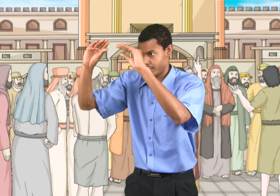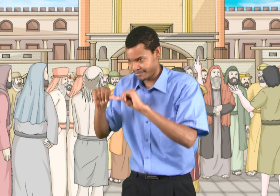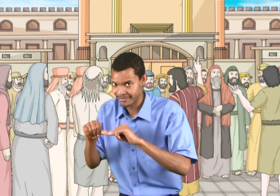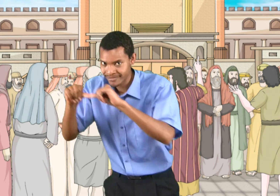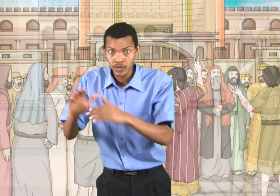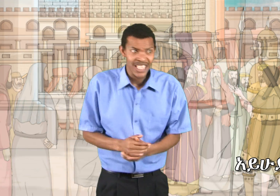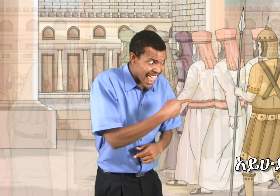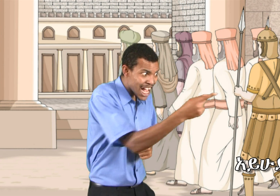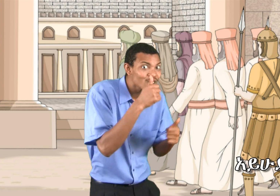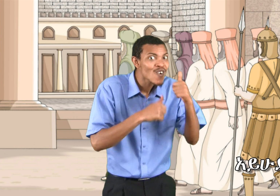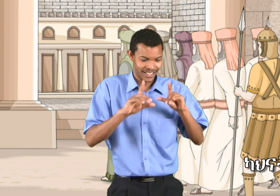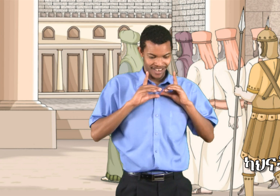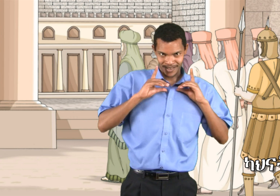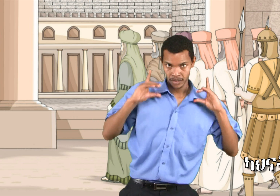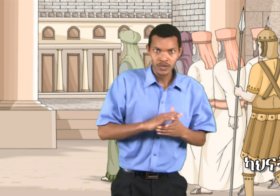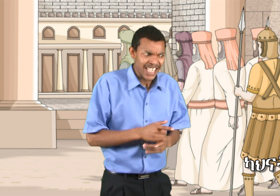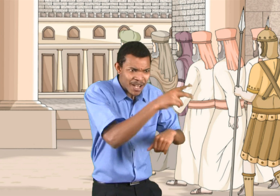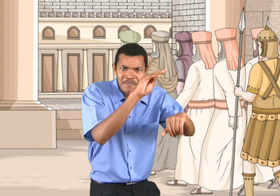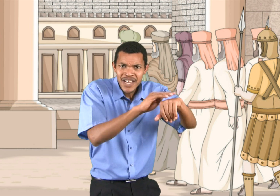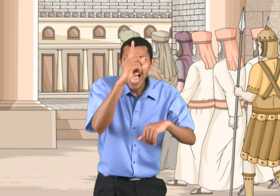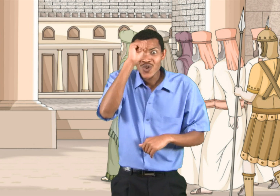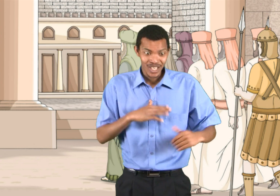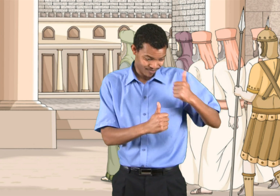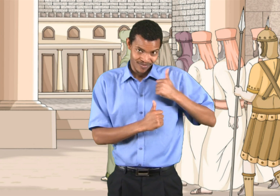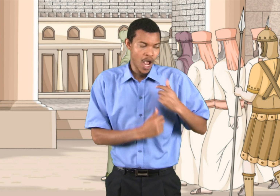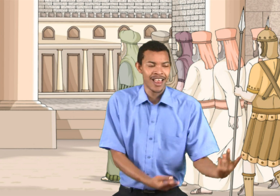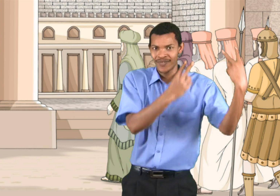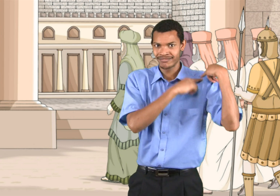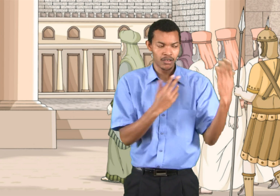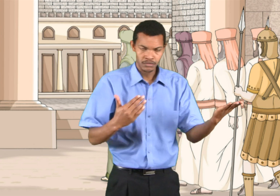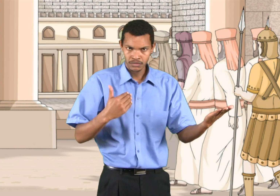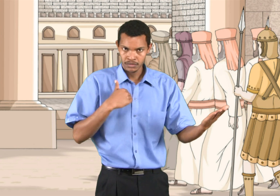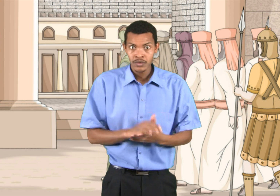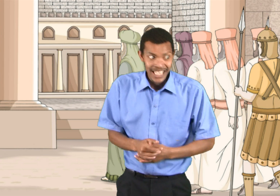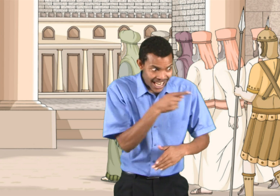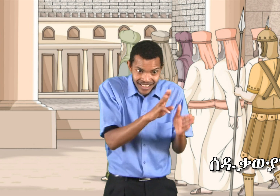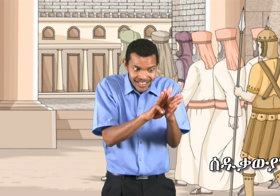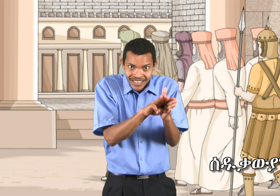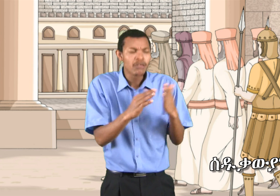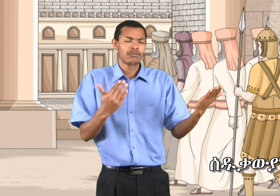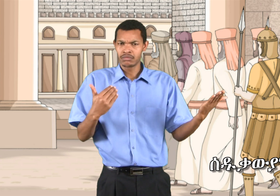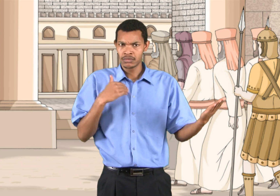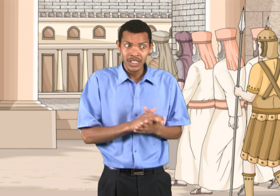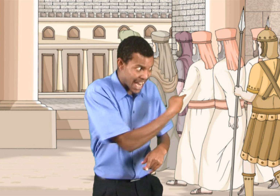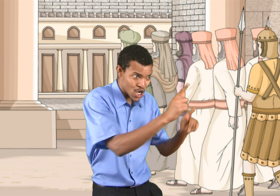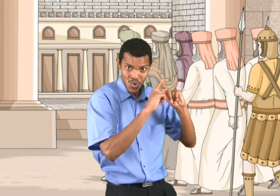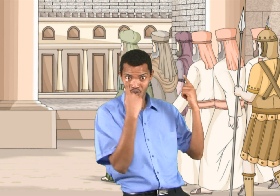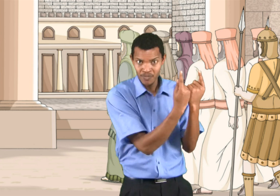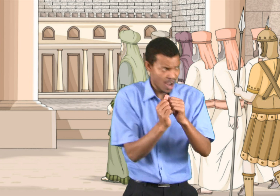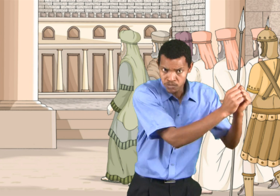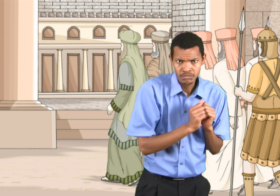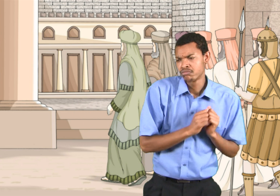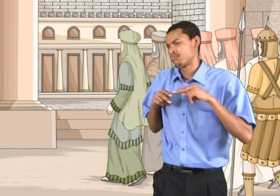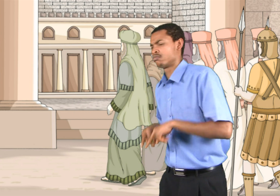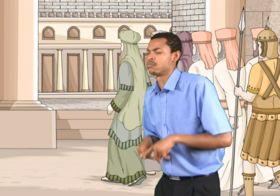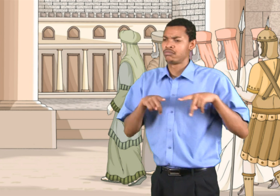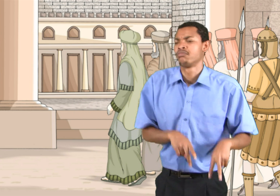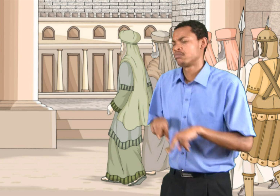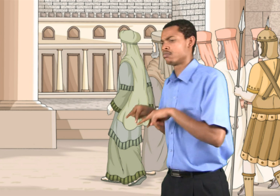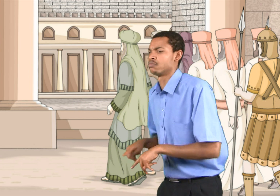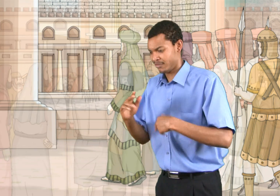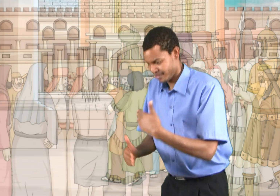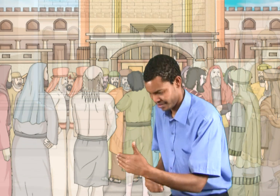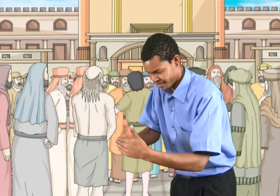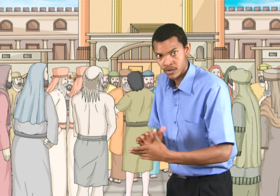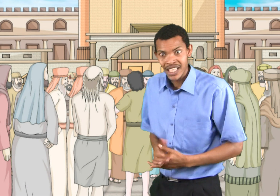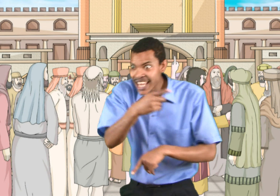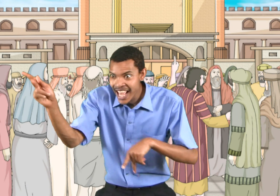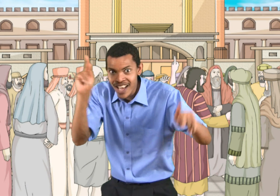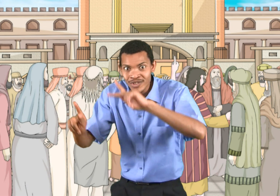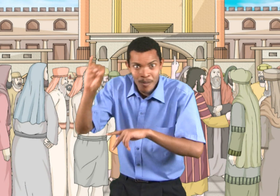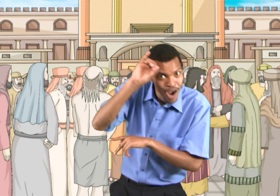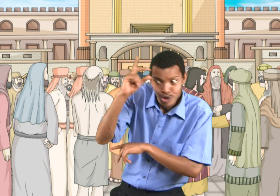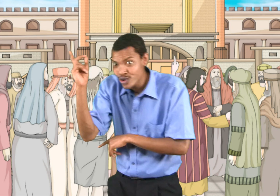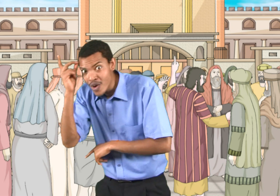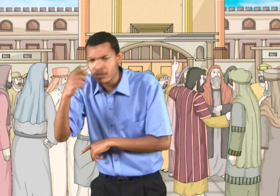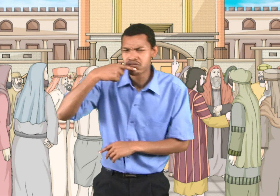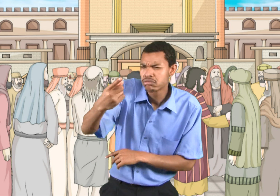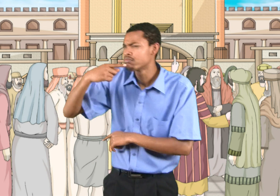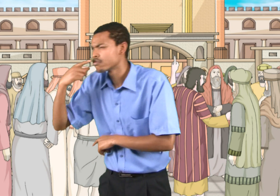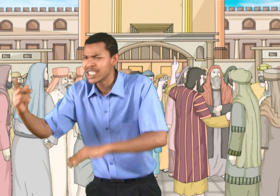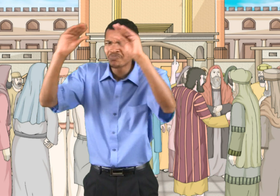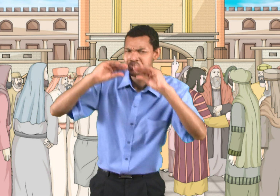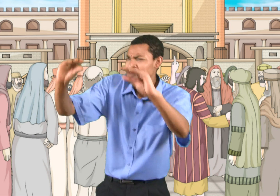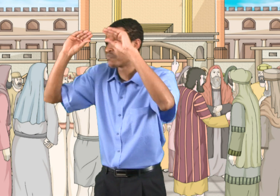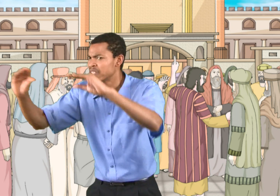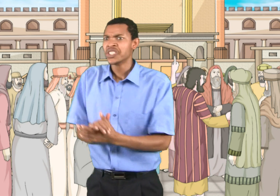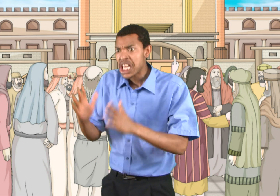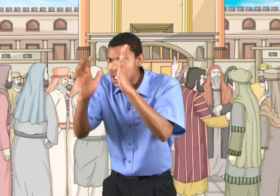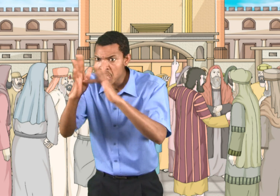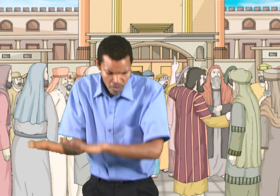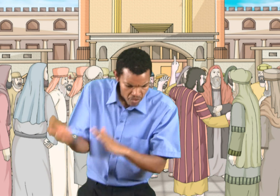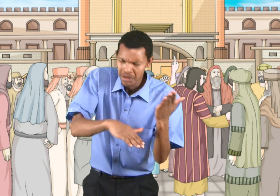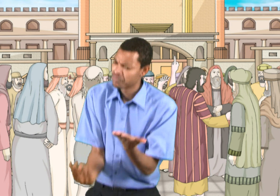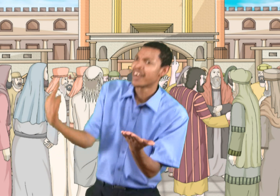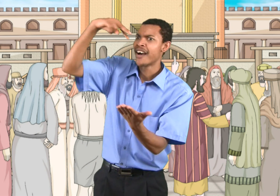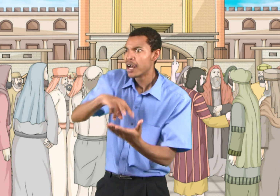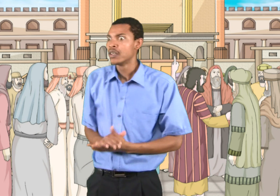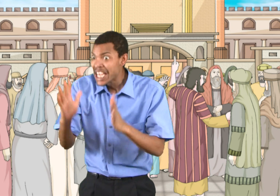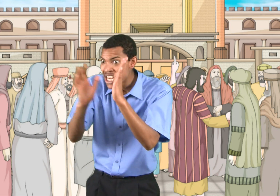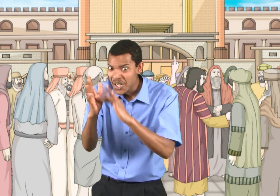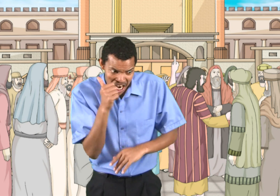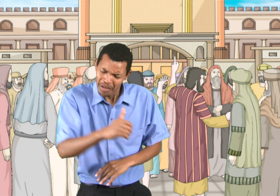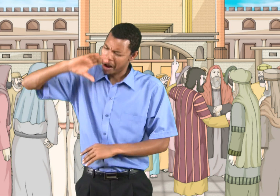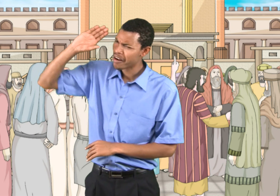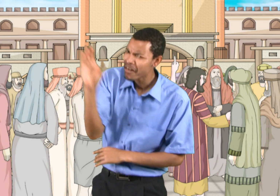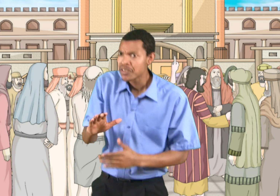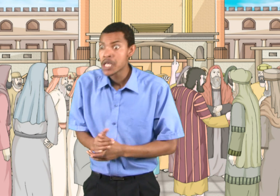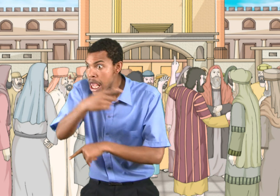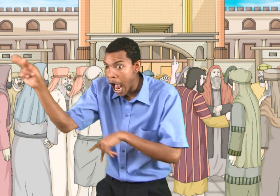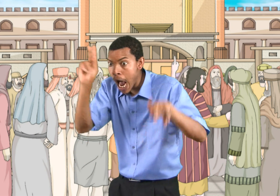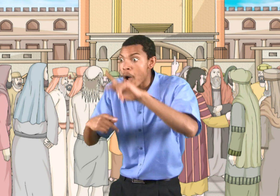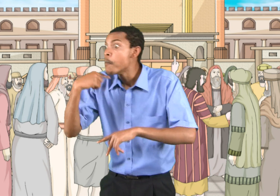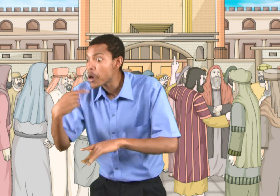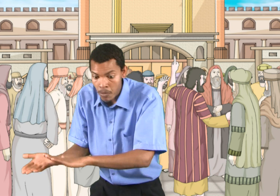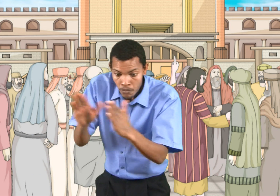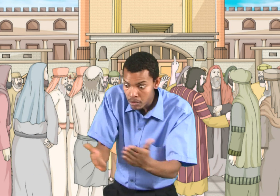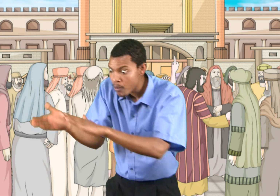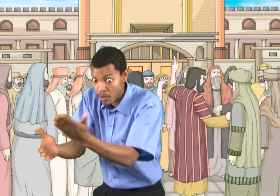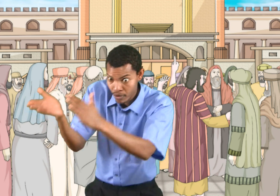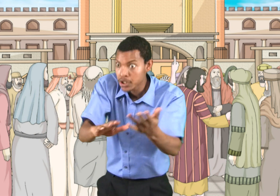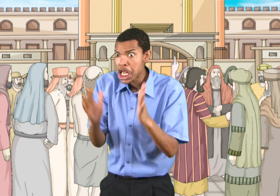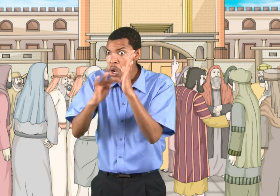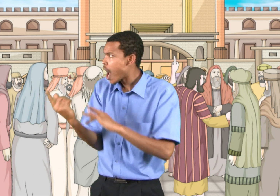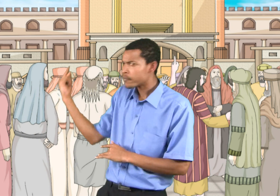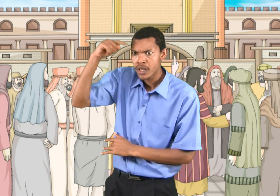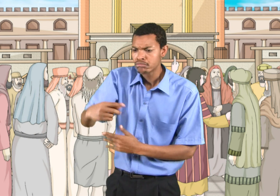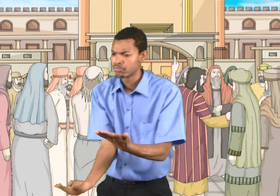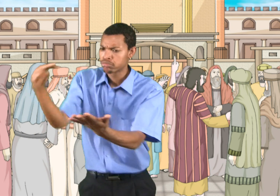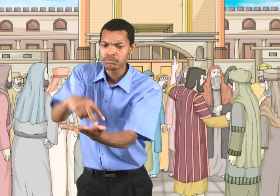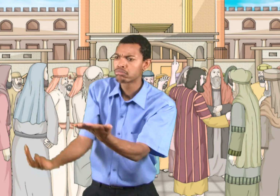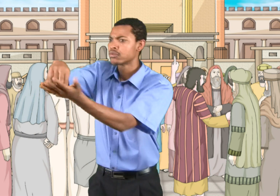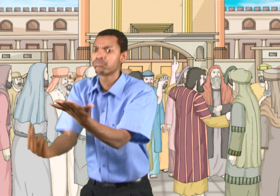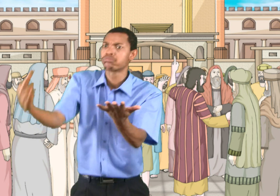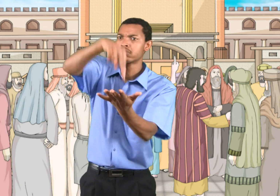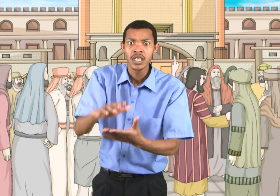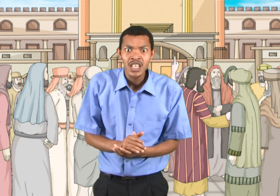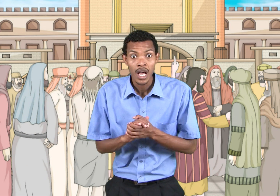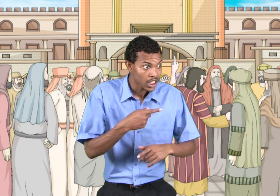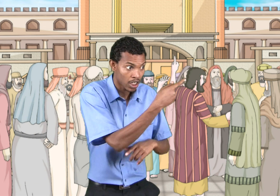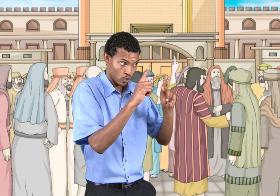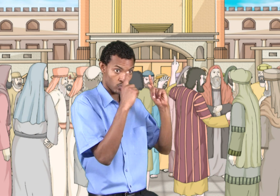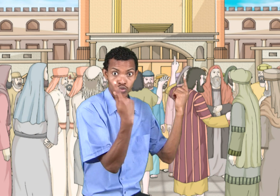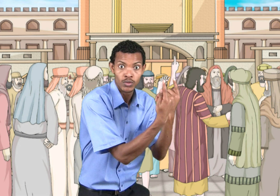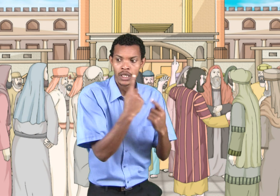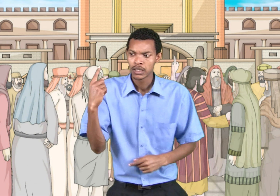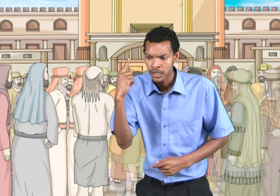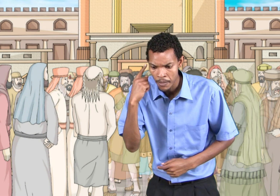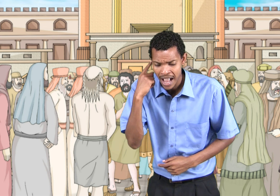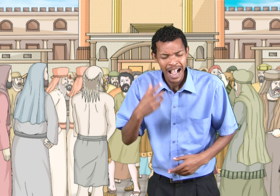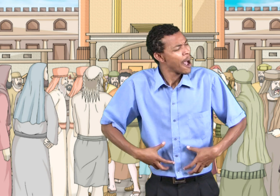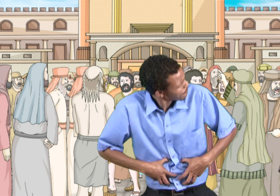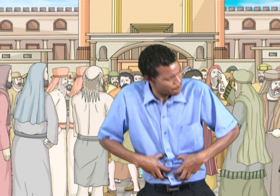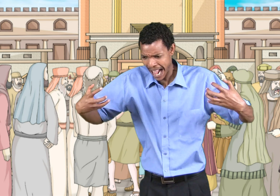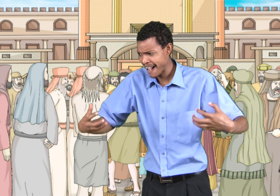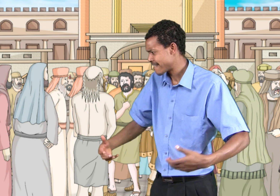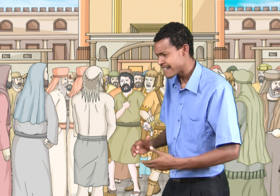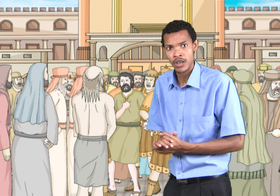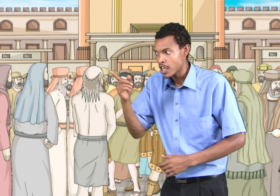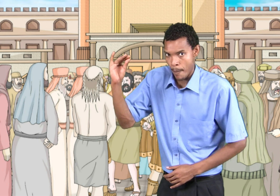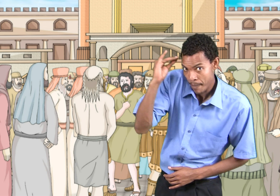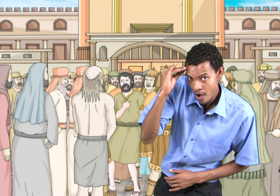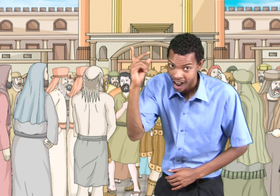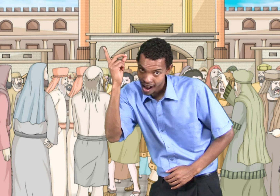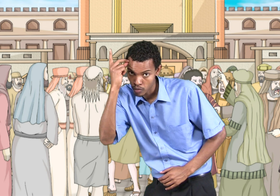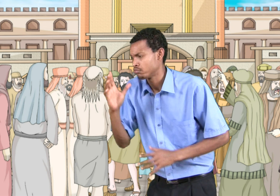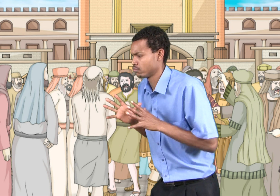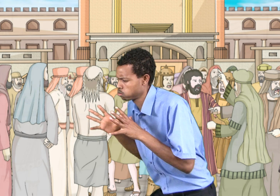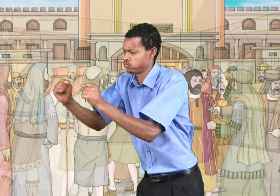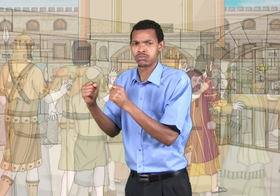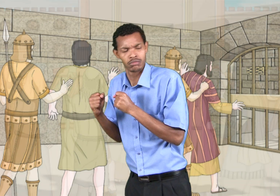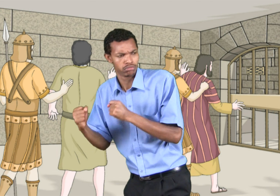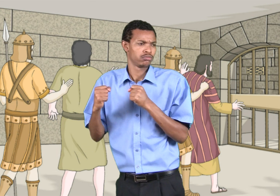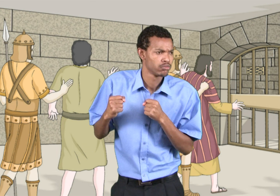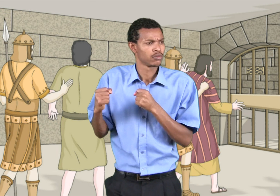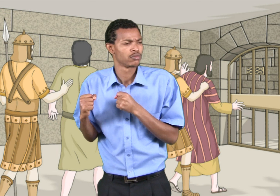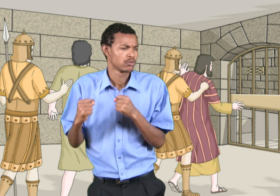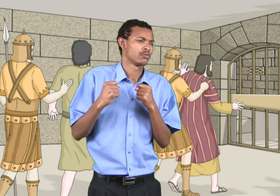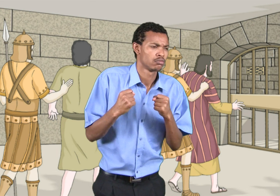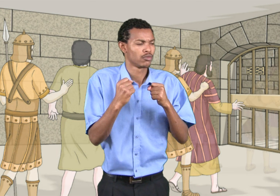While Peter and John were speaking to the people, the priests and the captain of the temple guard and the Sadducees came up to them, greatly disturbed that they were teaching the people and proclaiming in Jesus the resurrection of the dead.